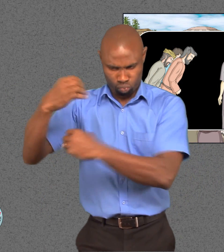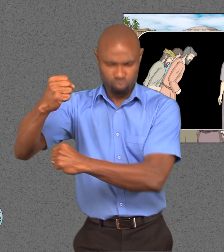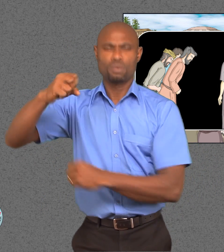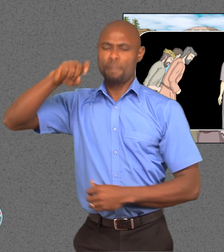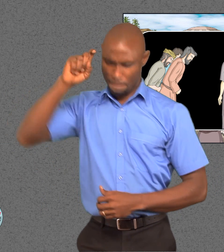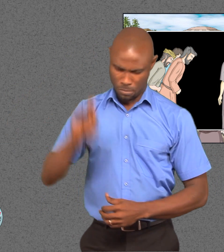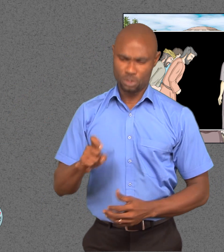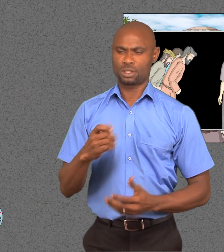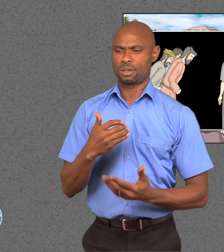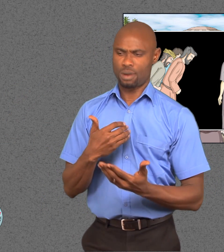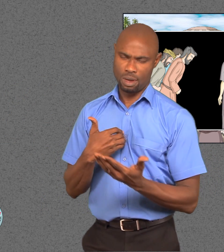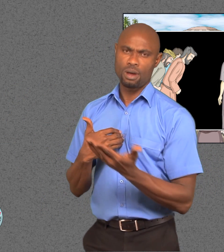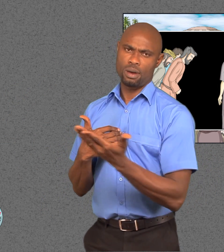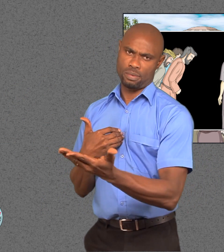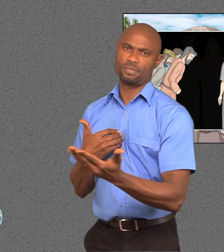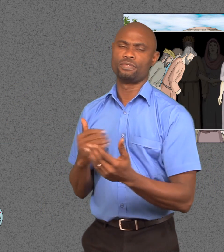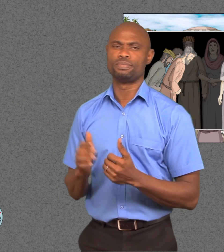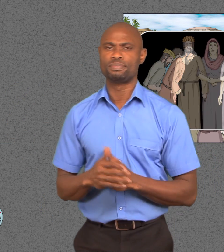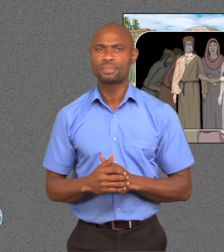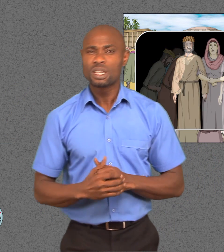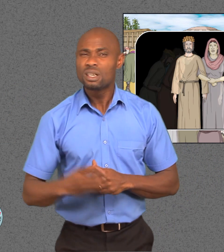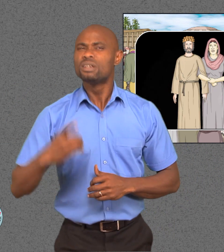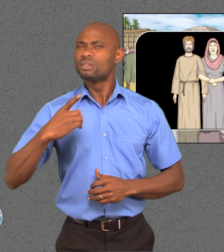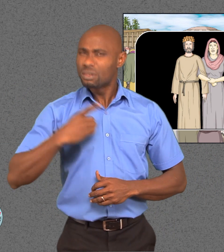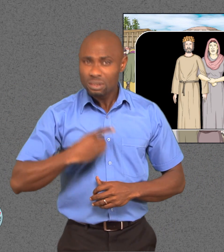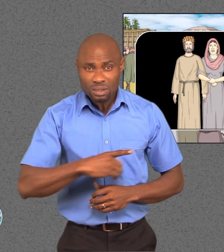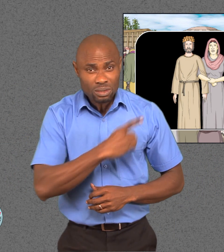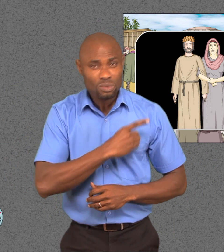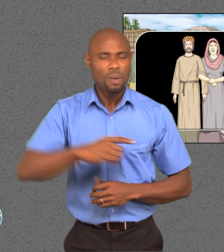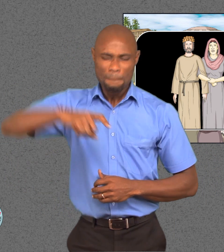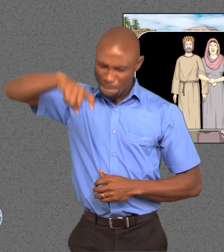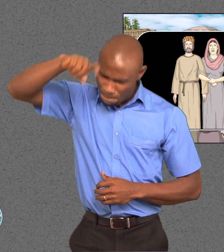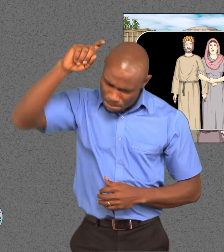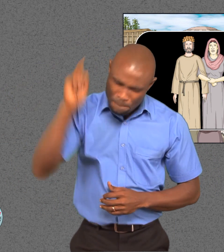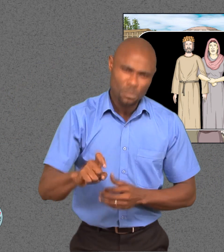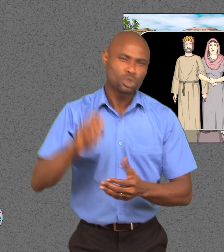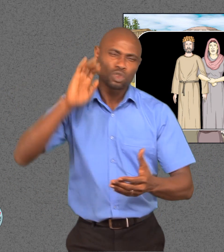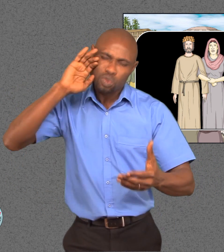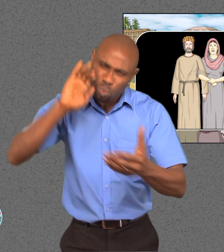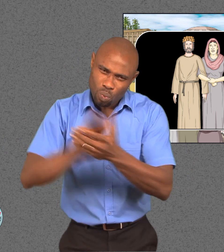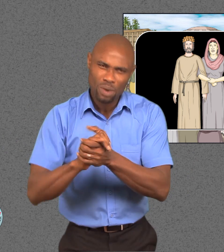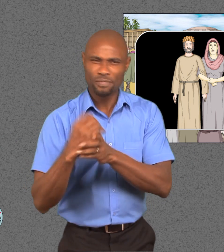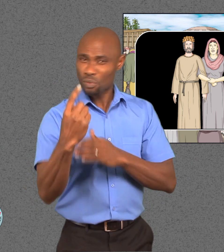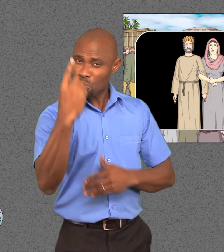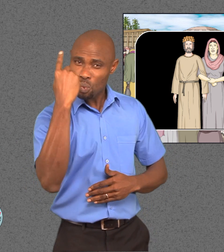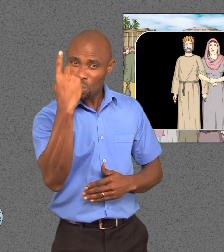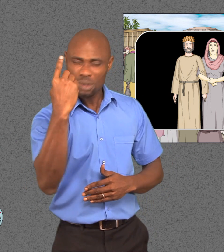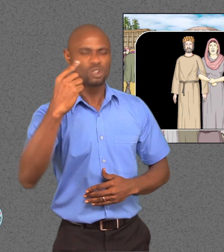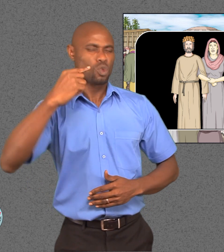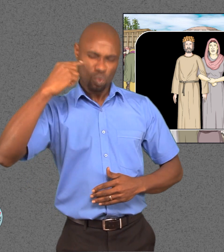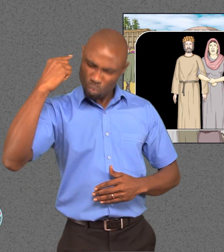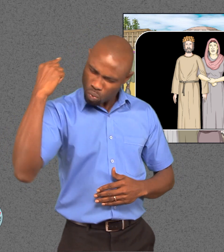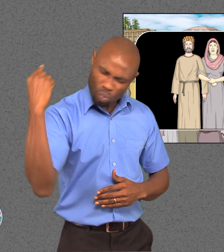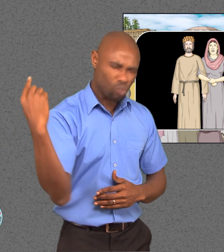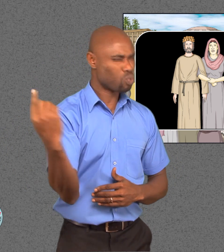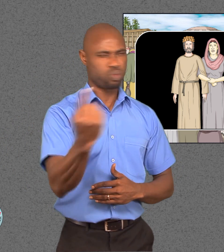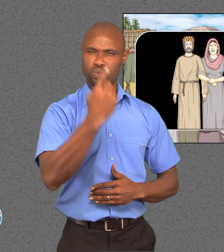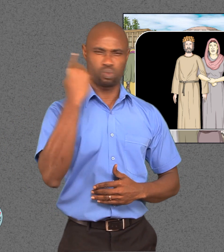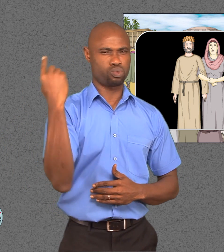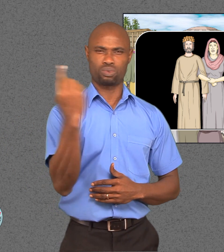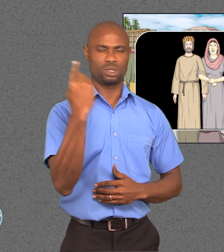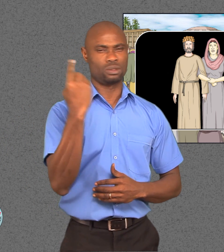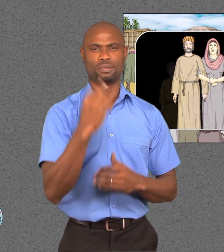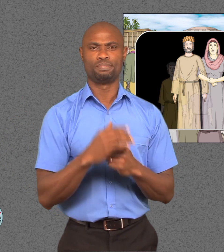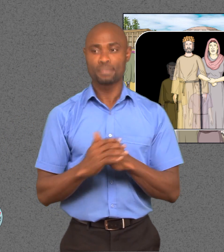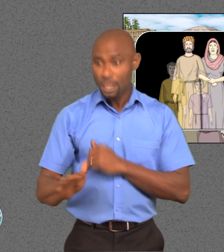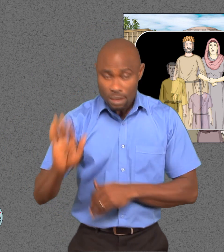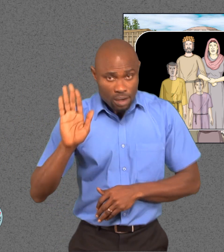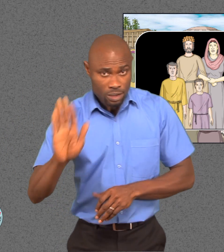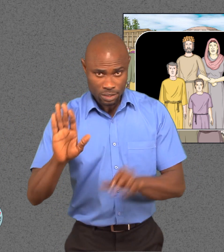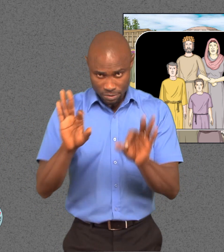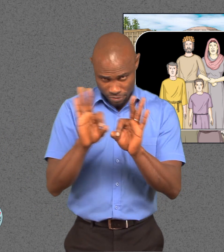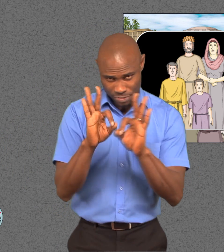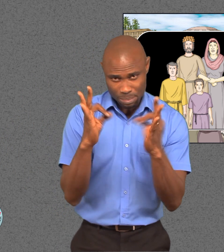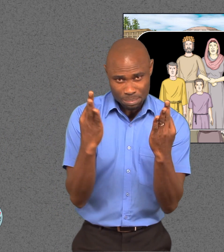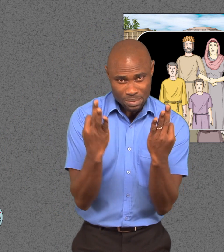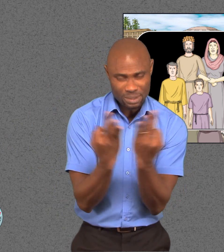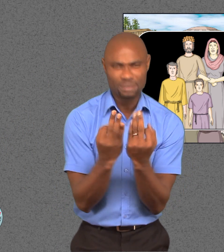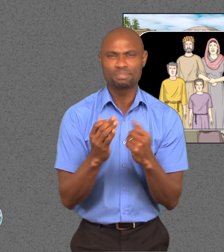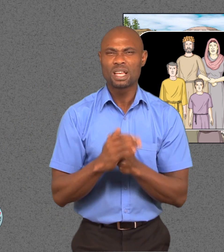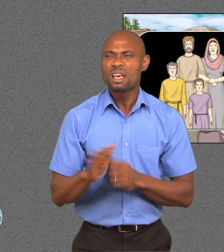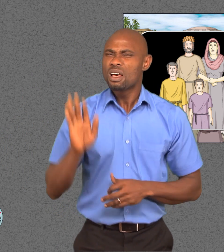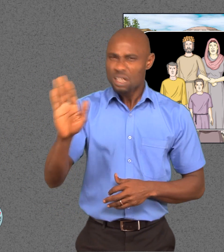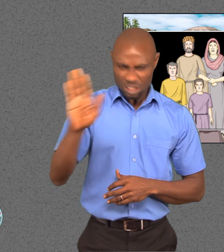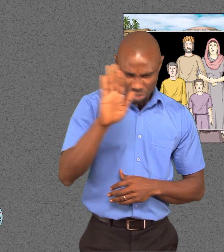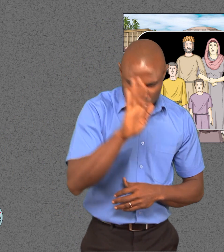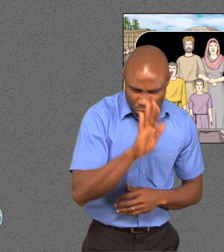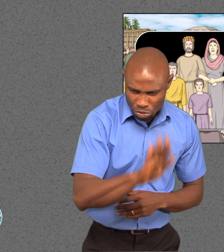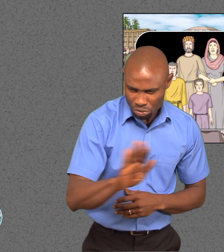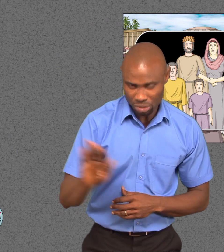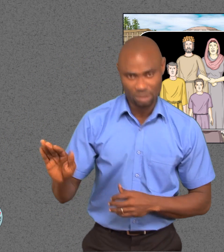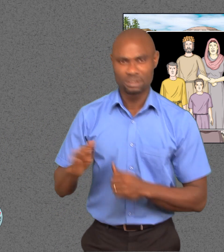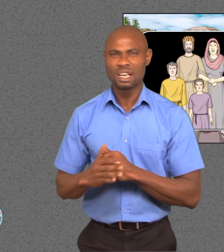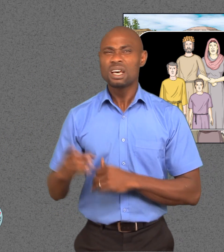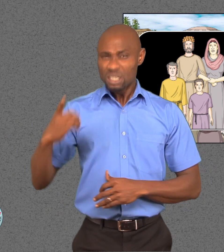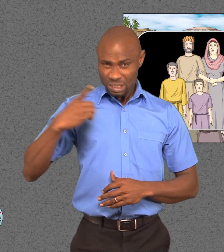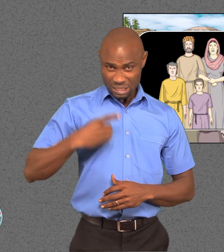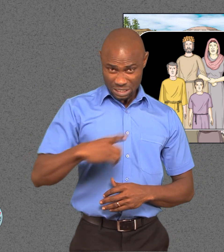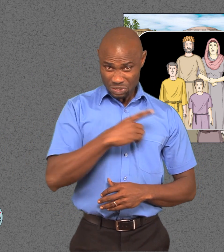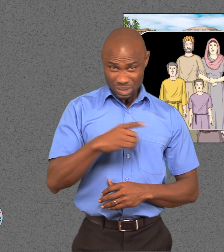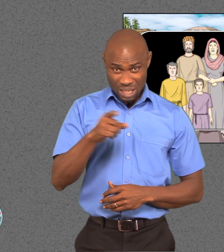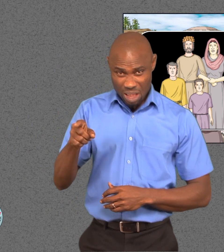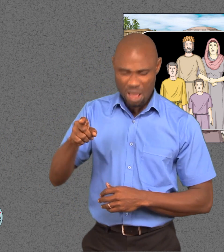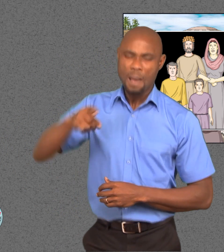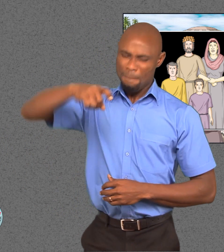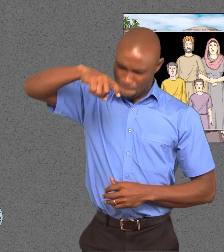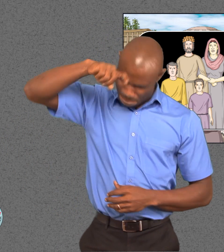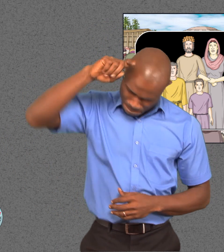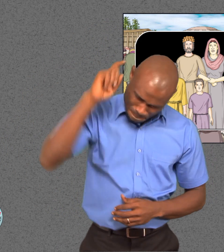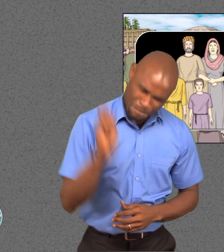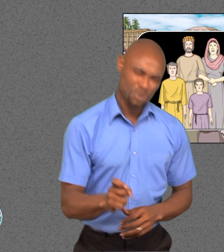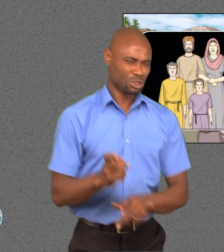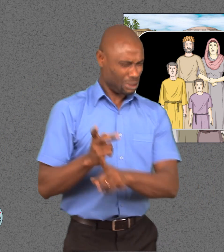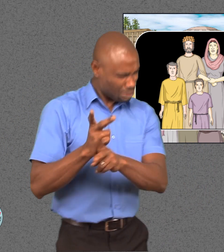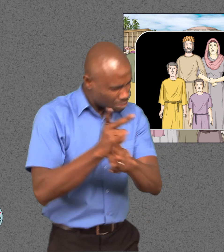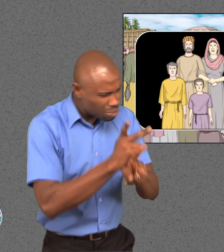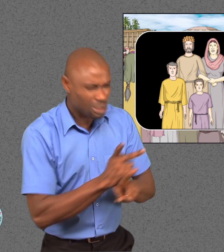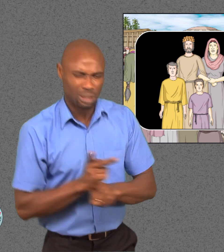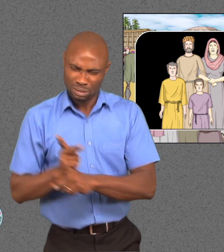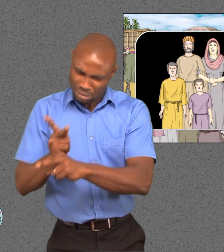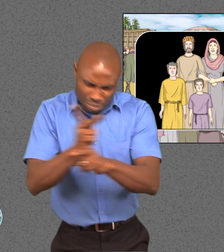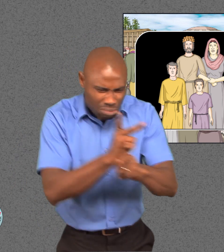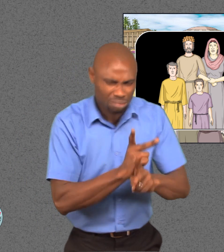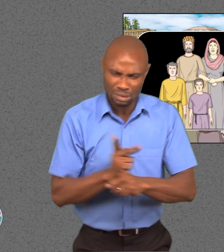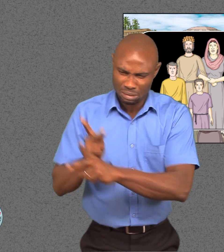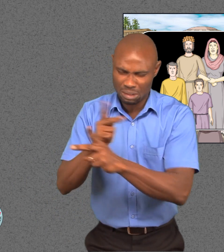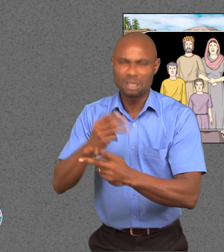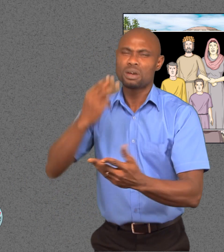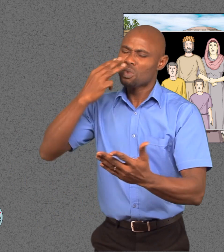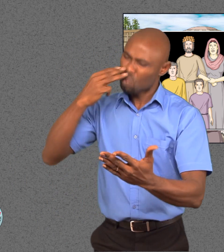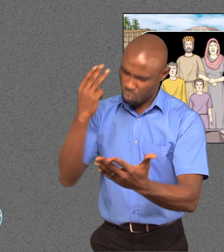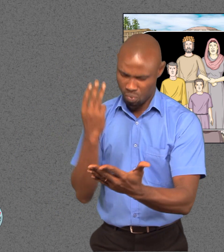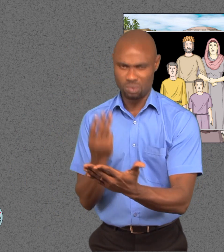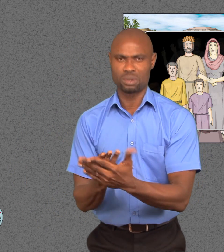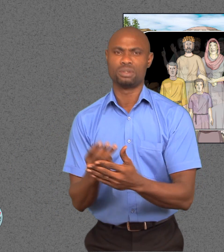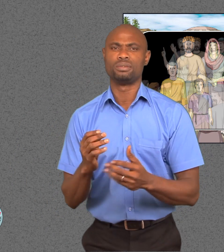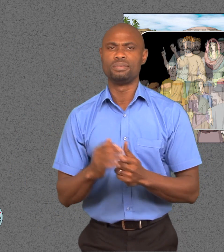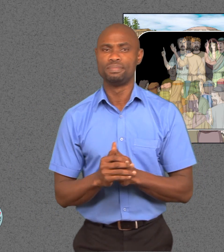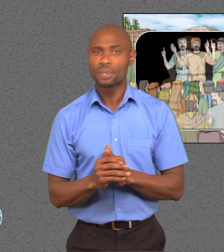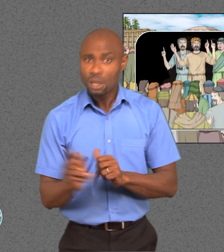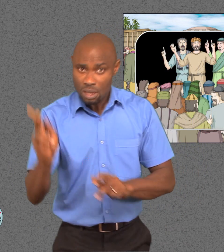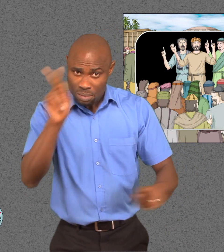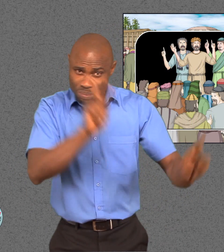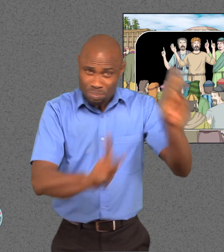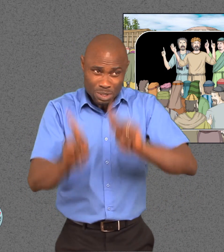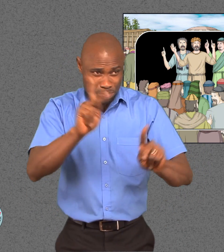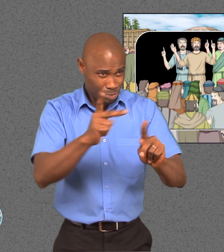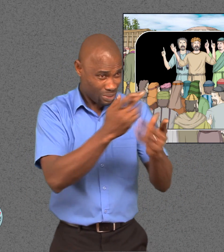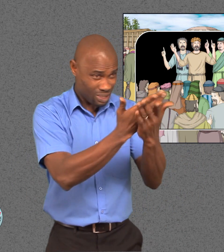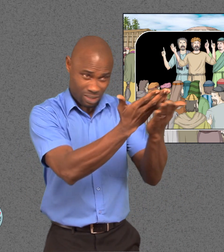A deacon must be the husband of but one wife, a good manager of his children and of his own household.